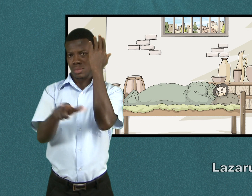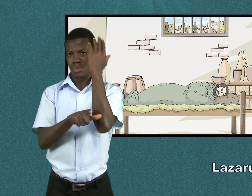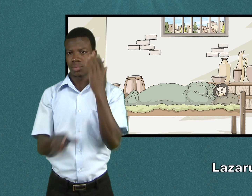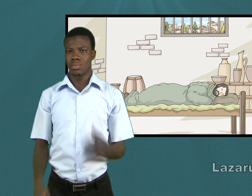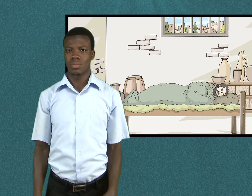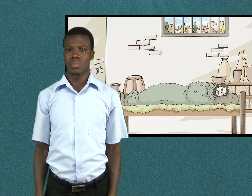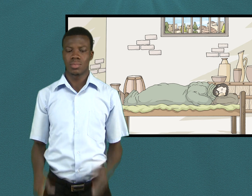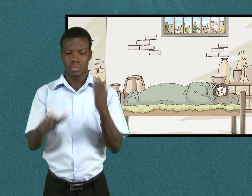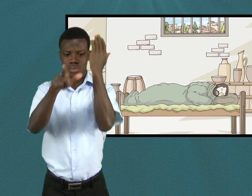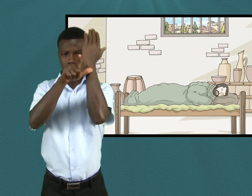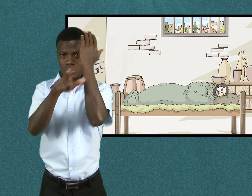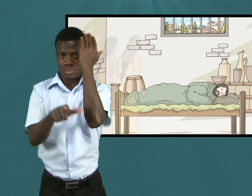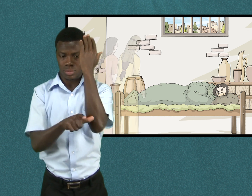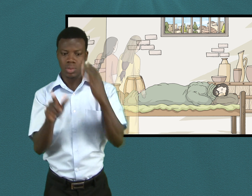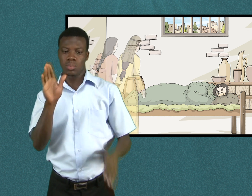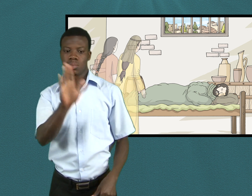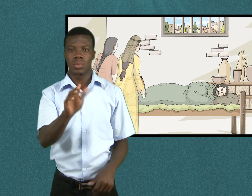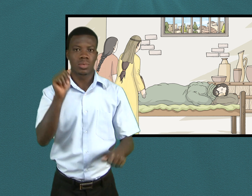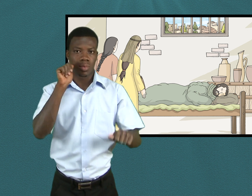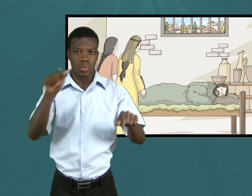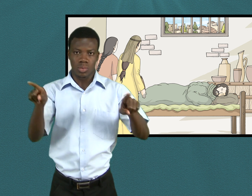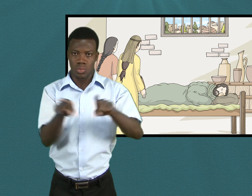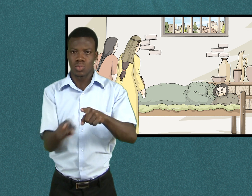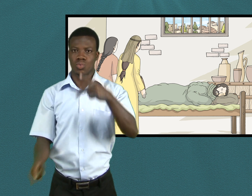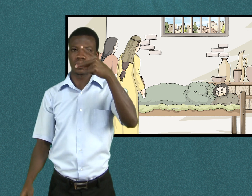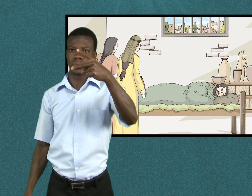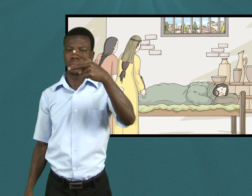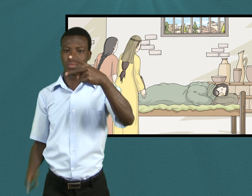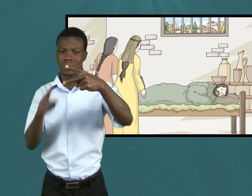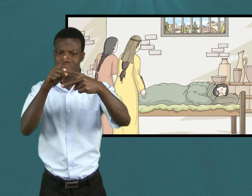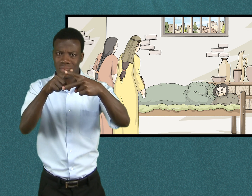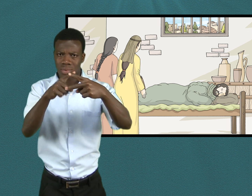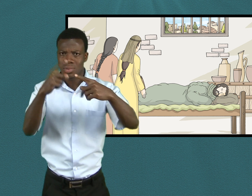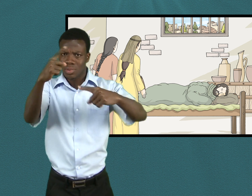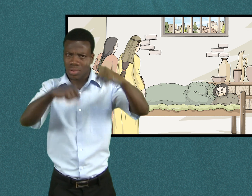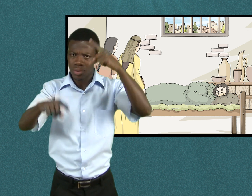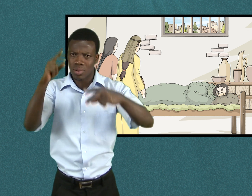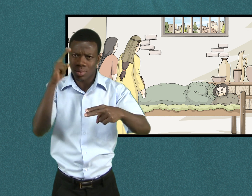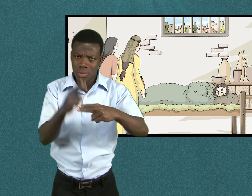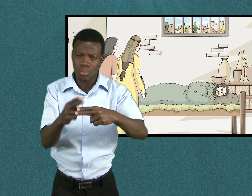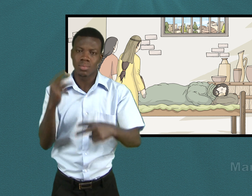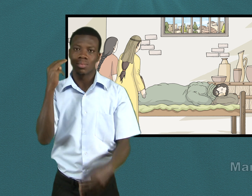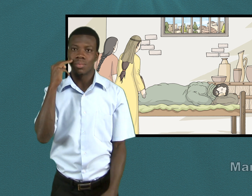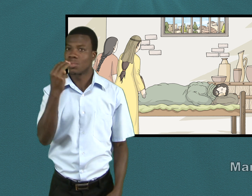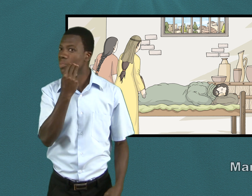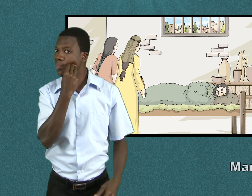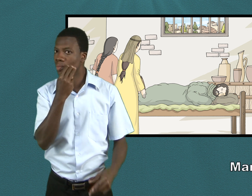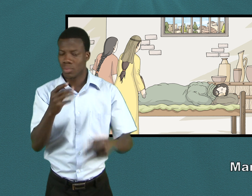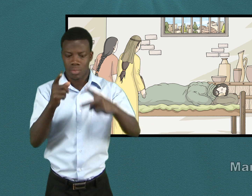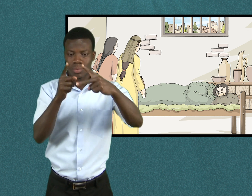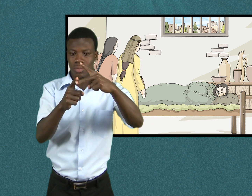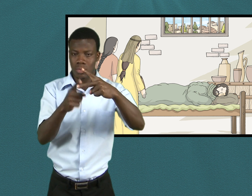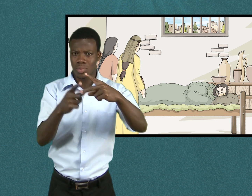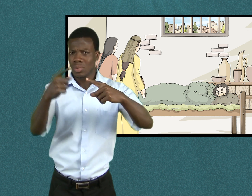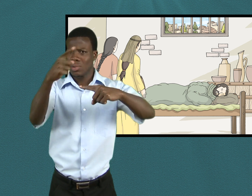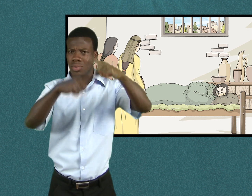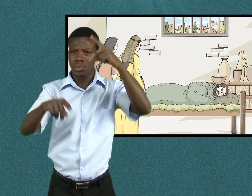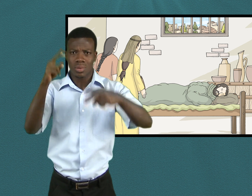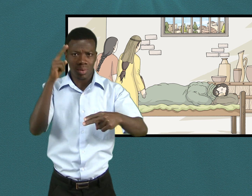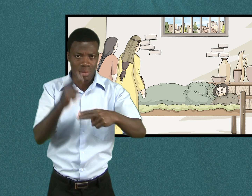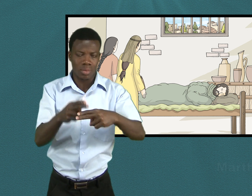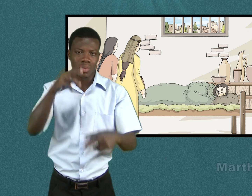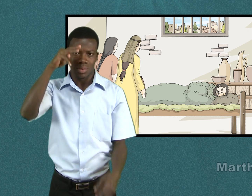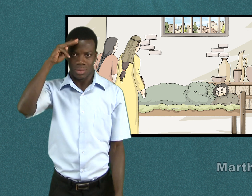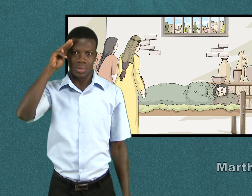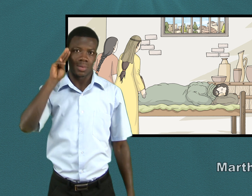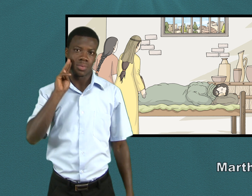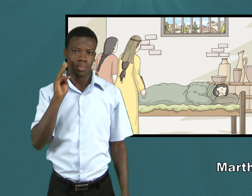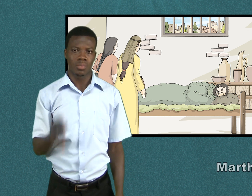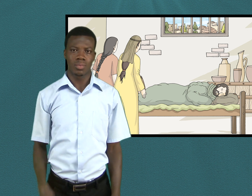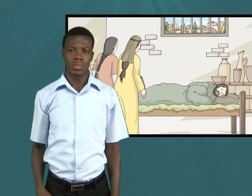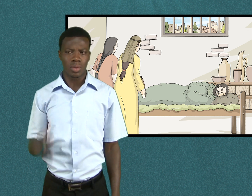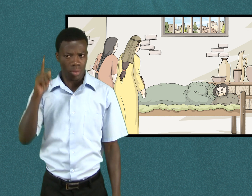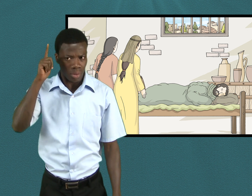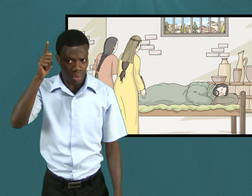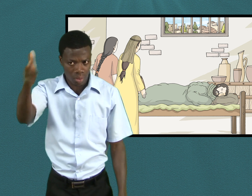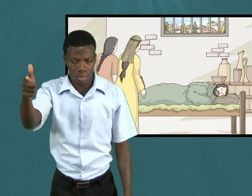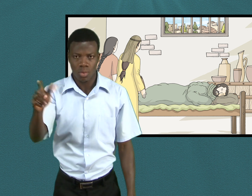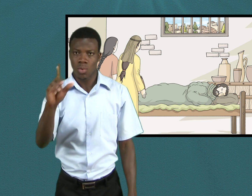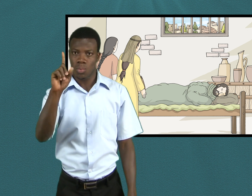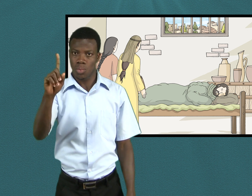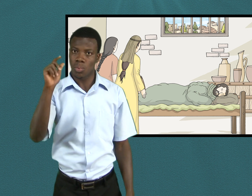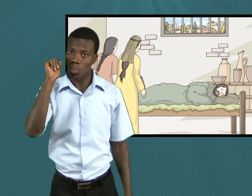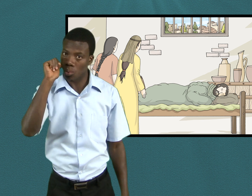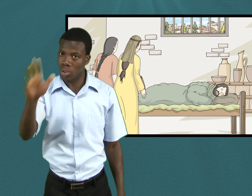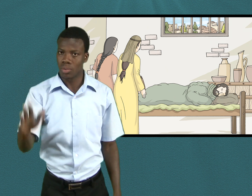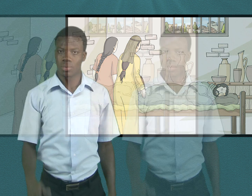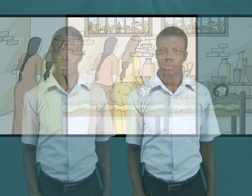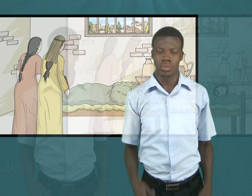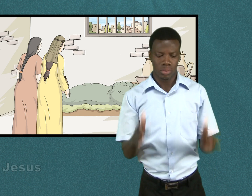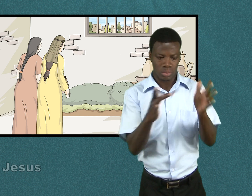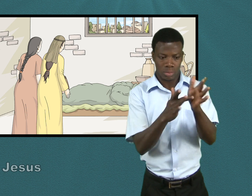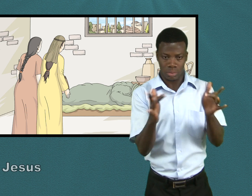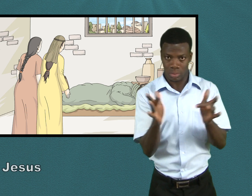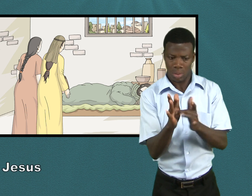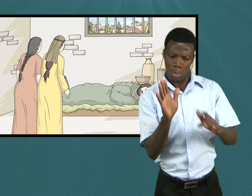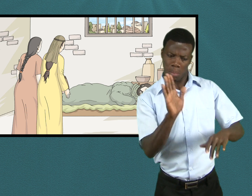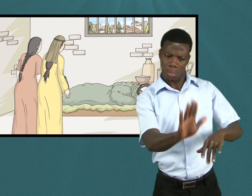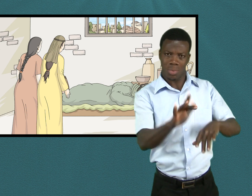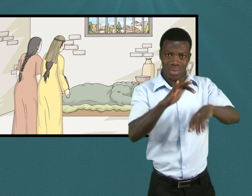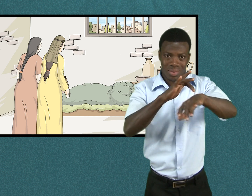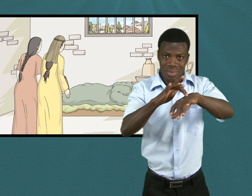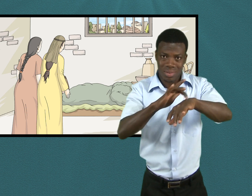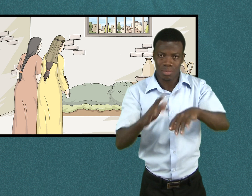He lived in Bethany, the village of Mary and her sister Martha.